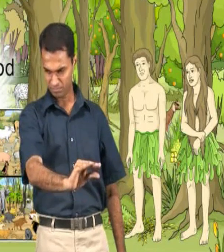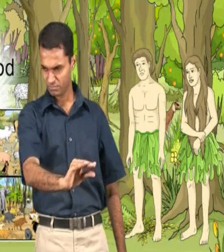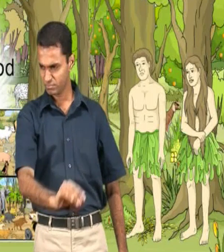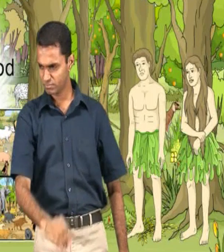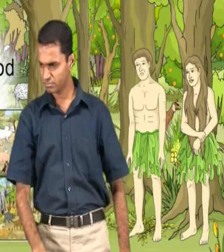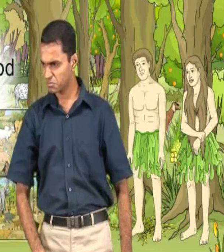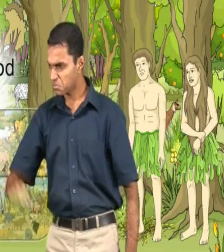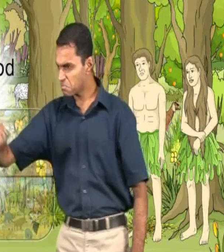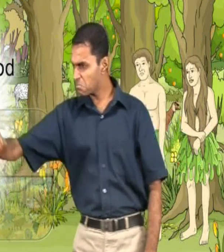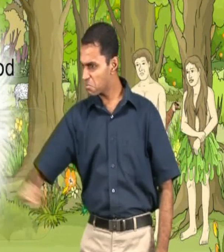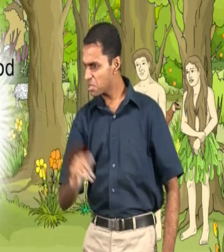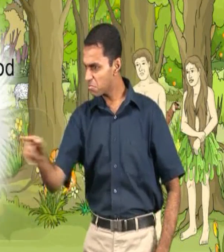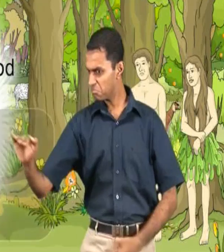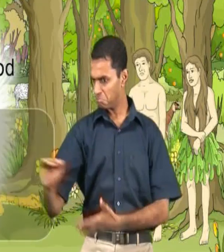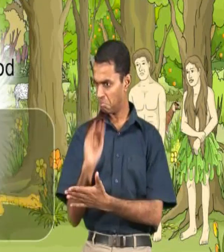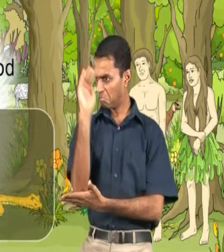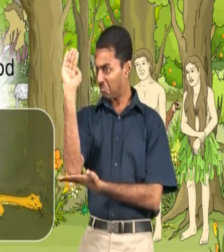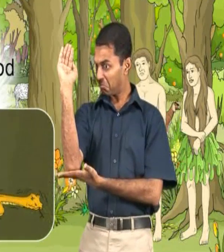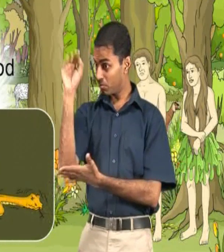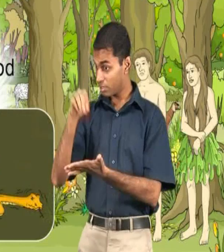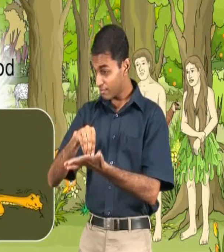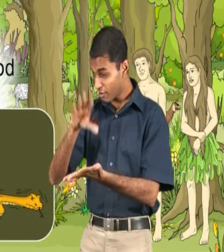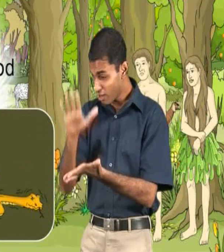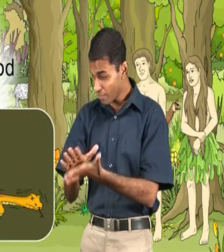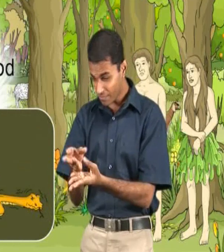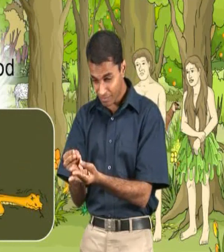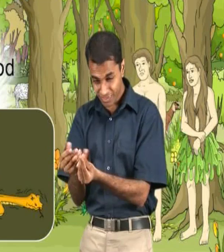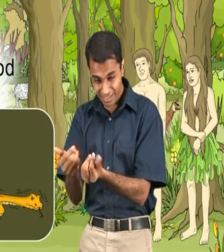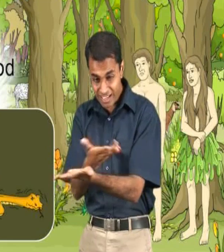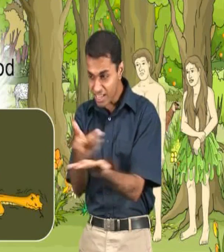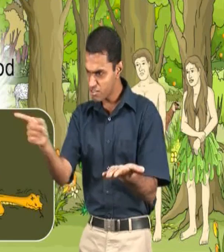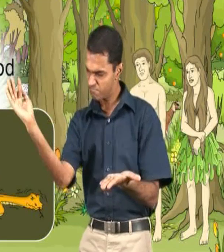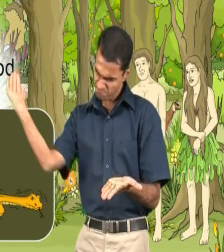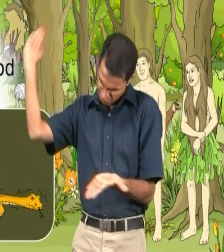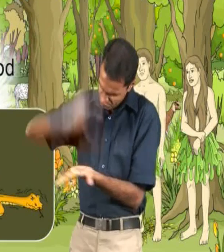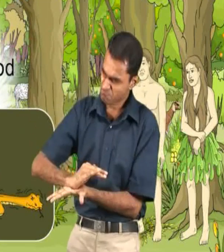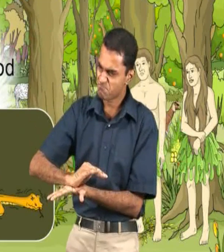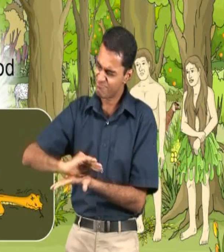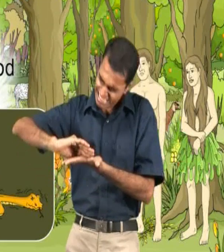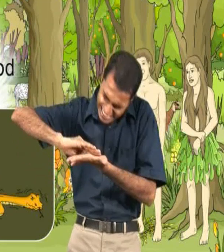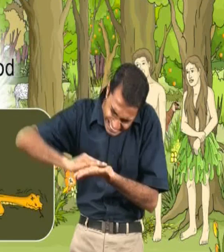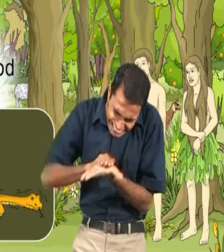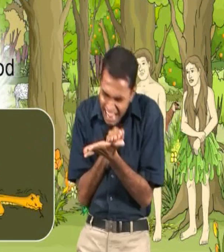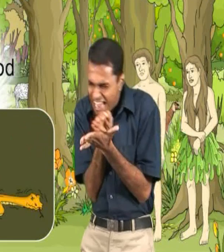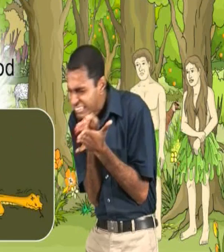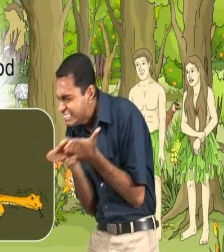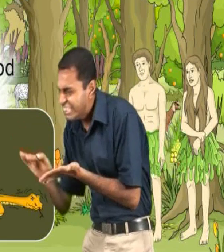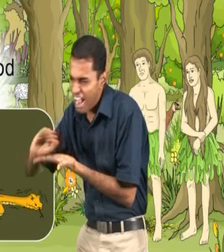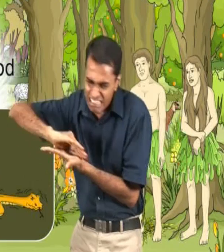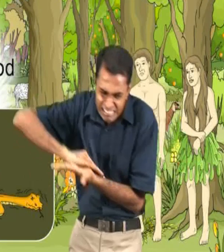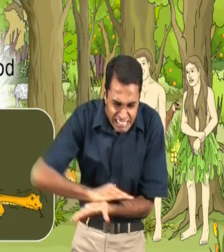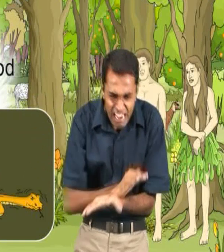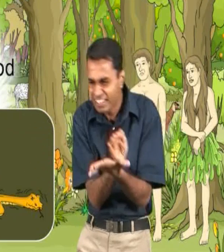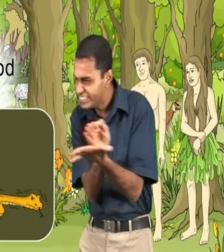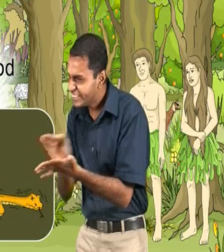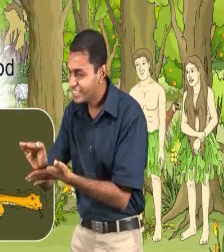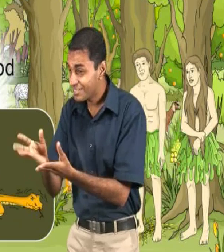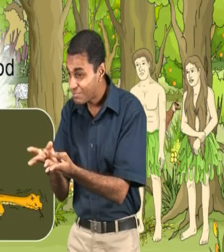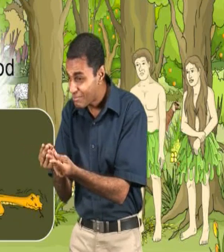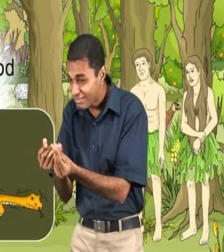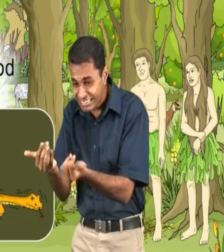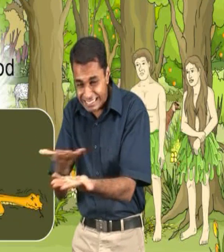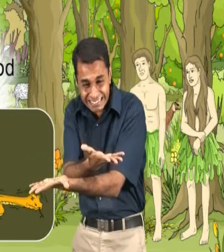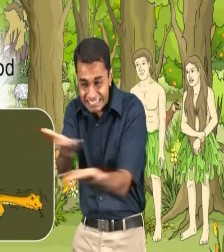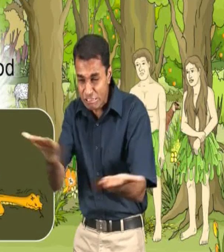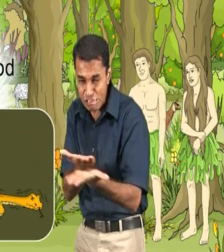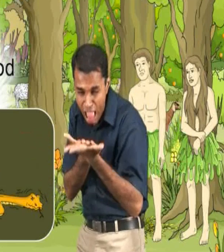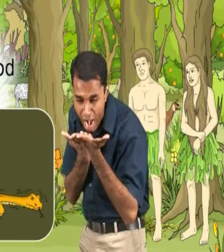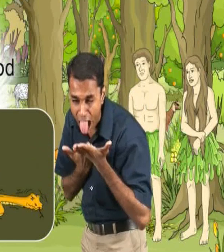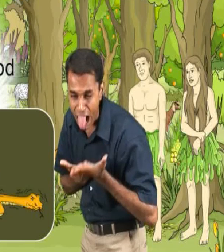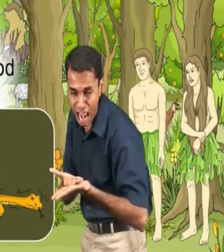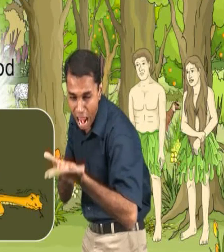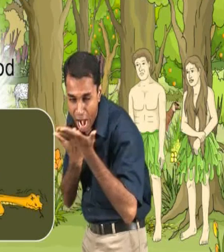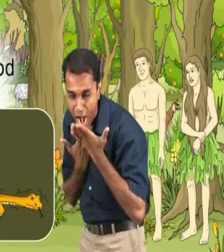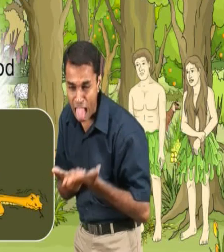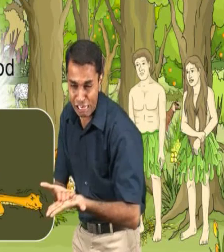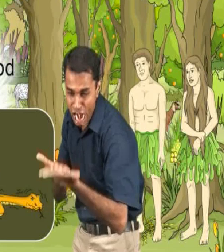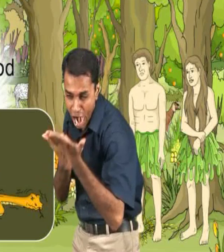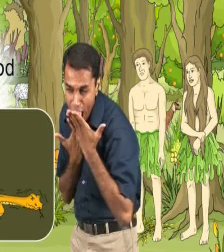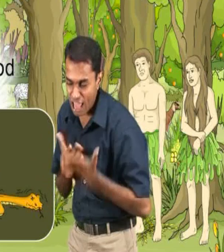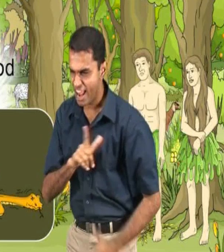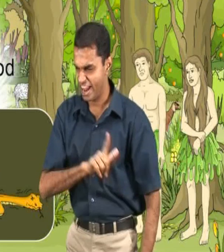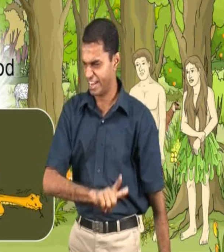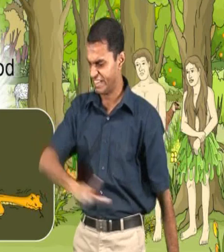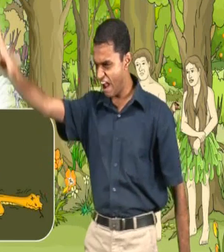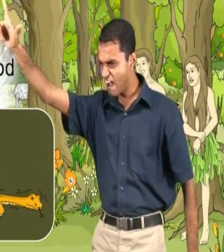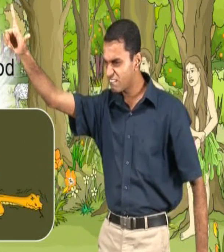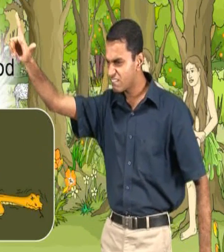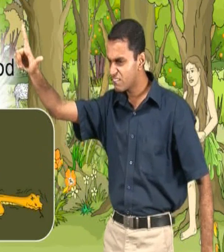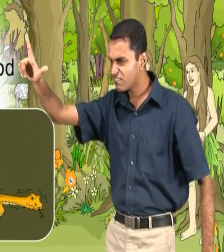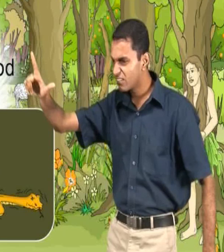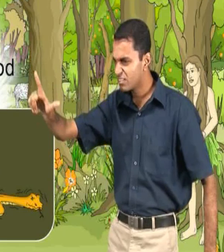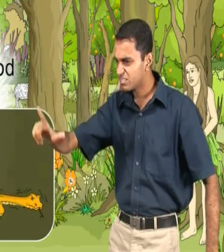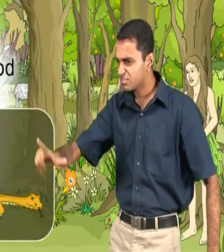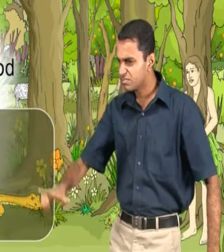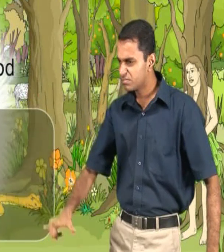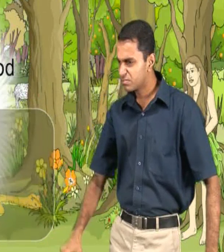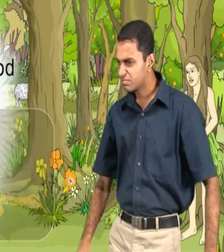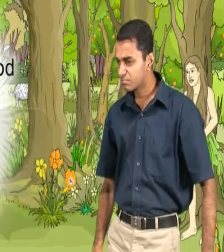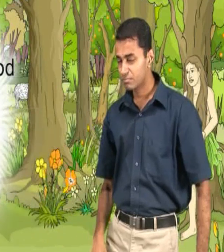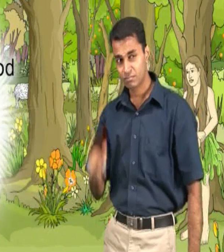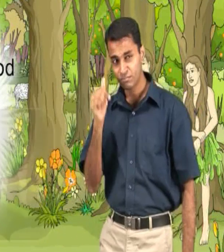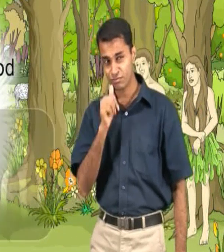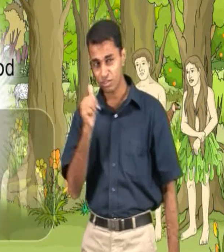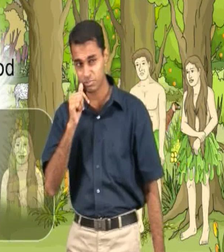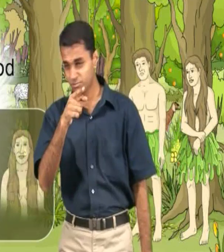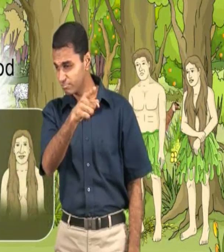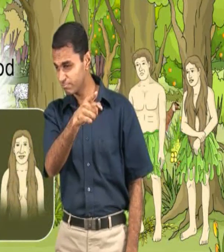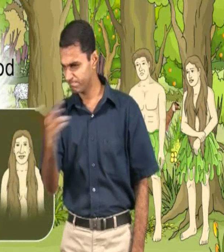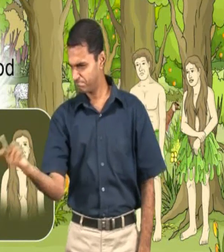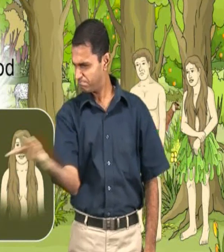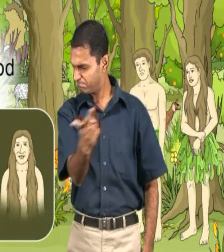On your belly will you go, and dust you will eat, all the days of your life.